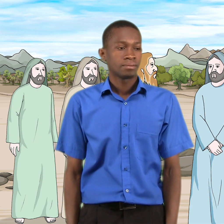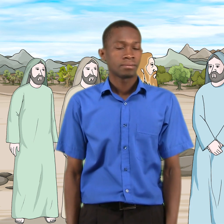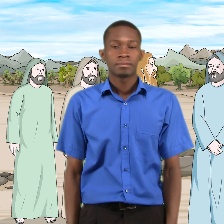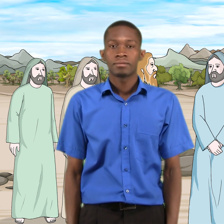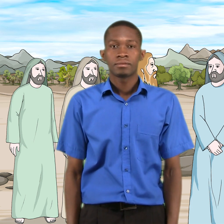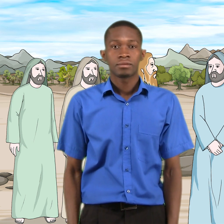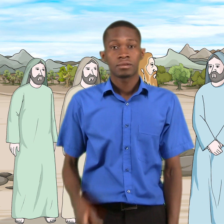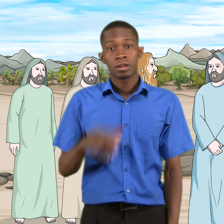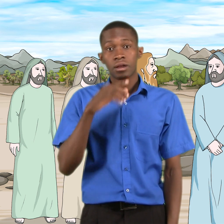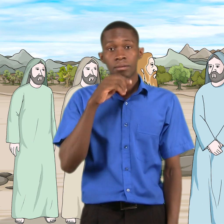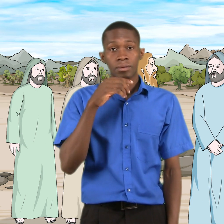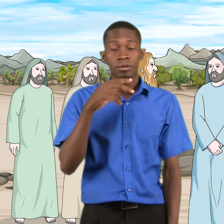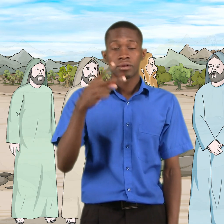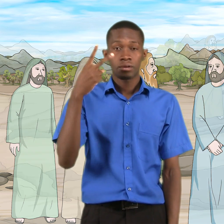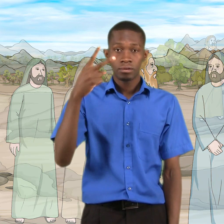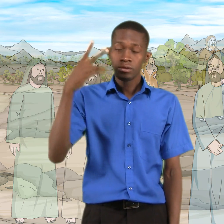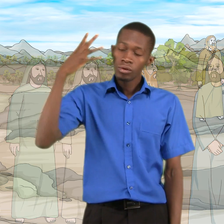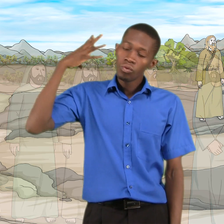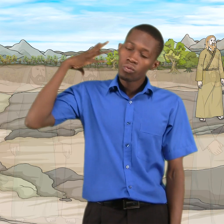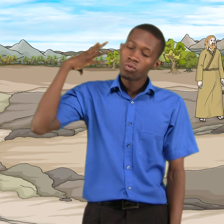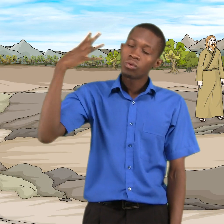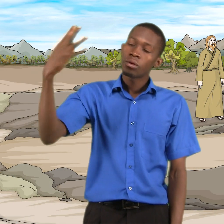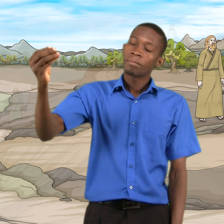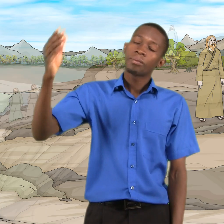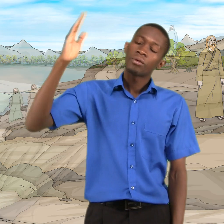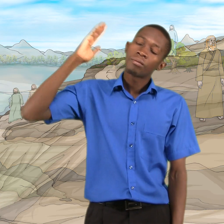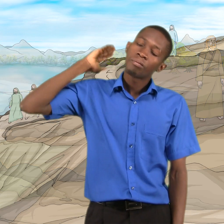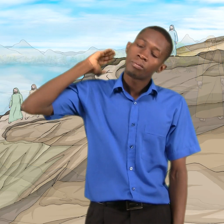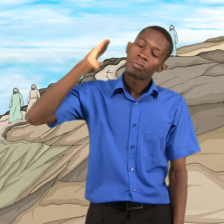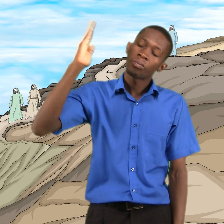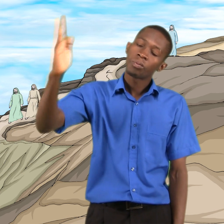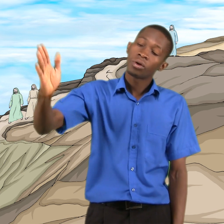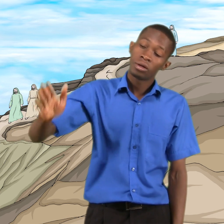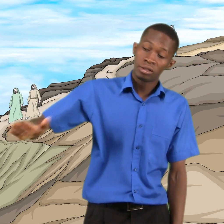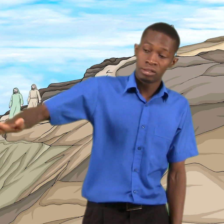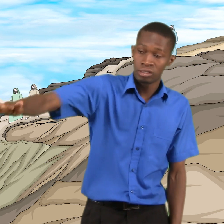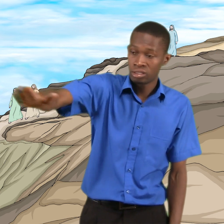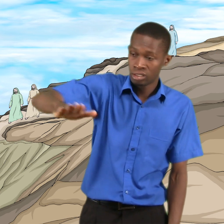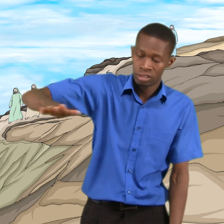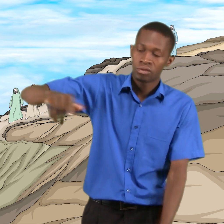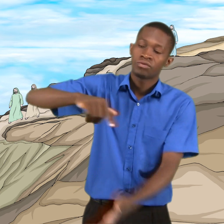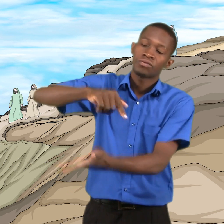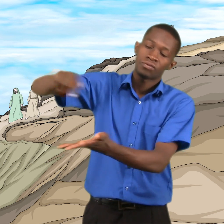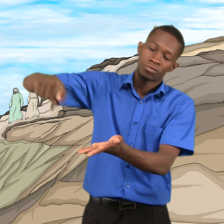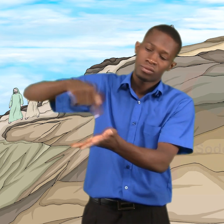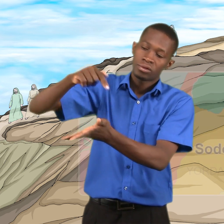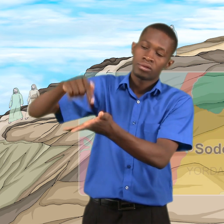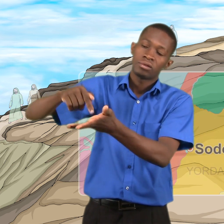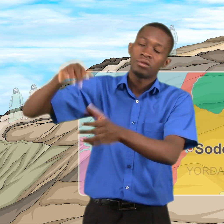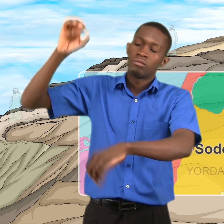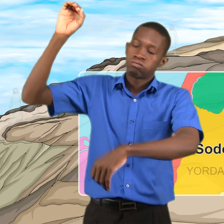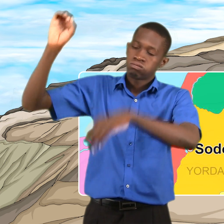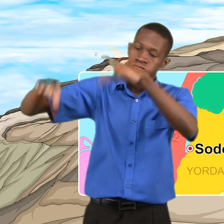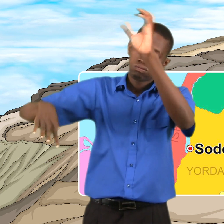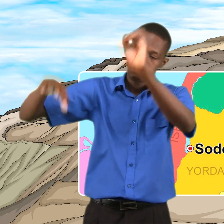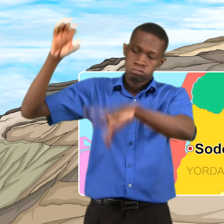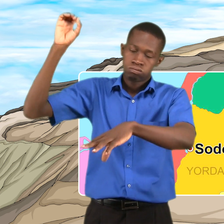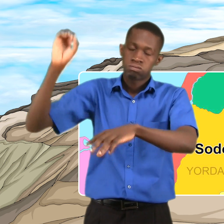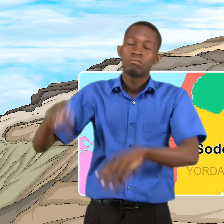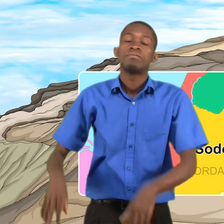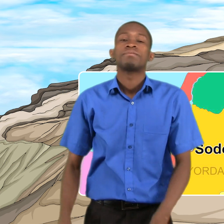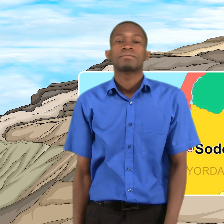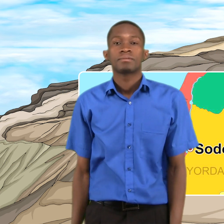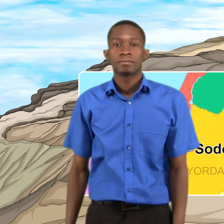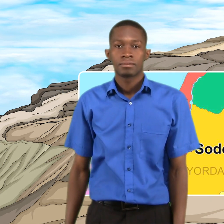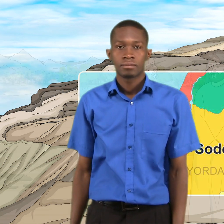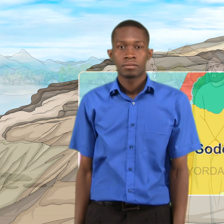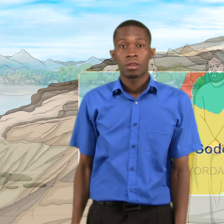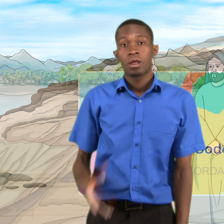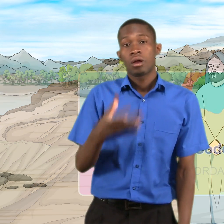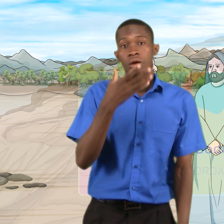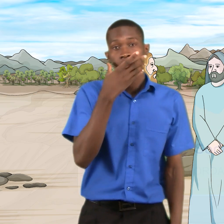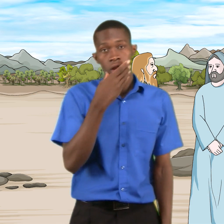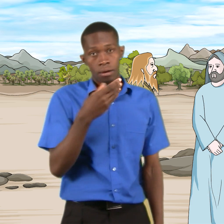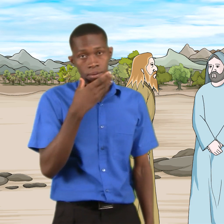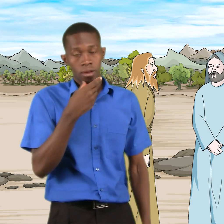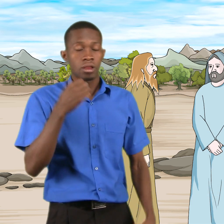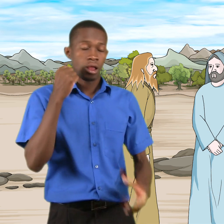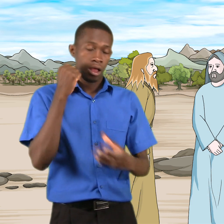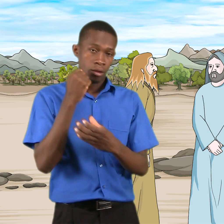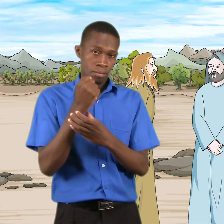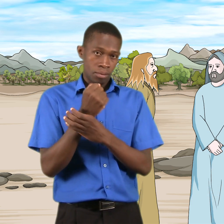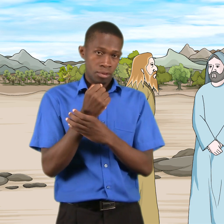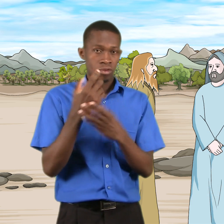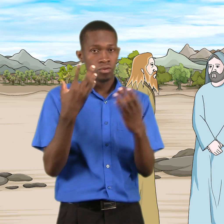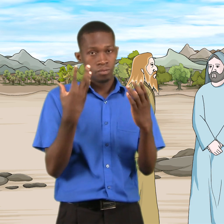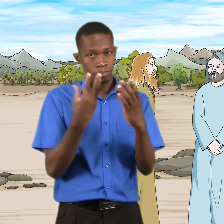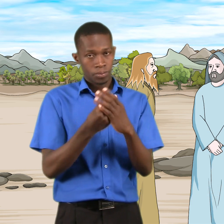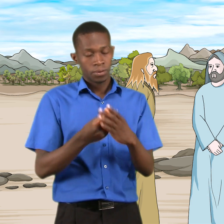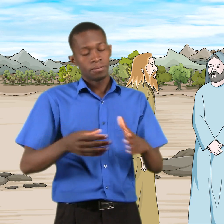And the two men turned away and went toward Sodom, but Abraham remained standing before the LORD.